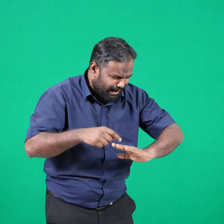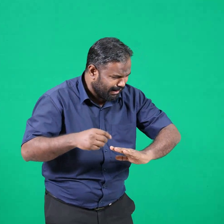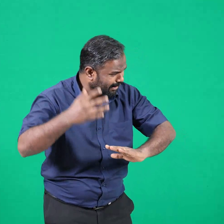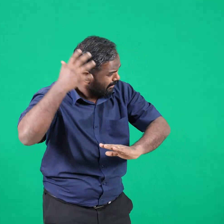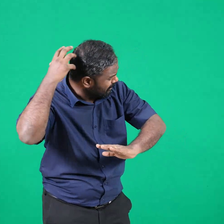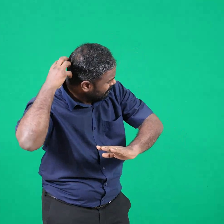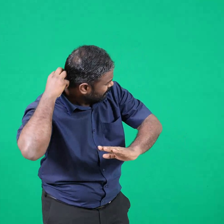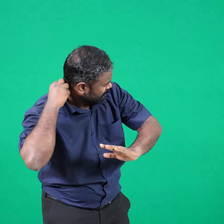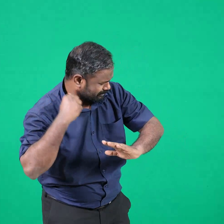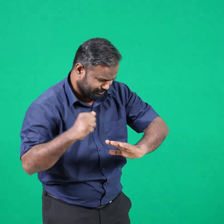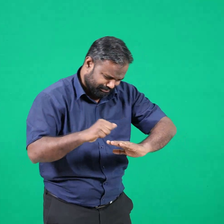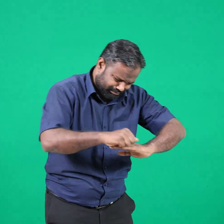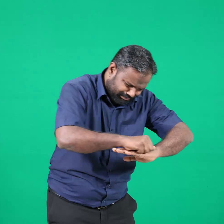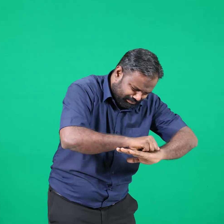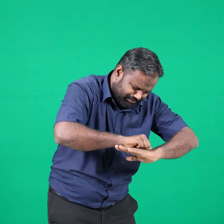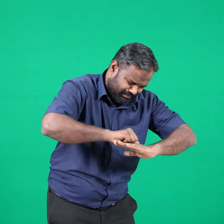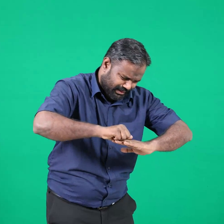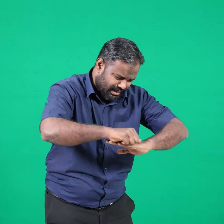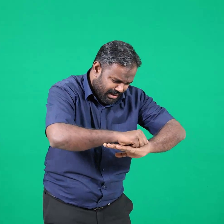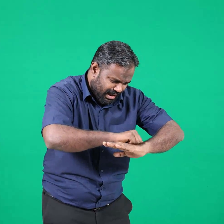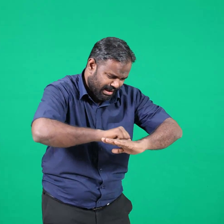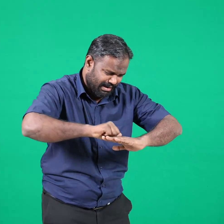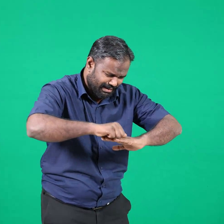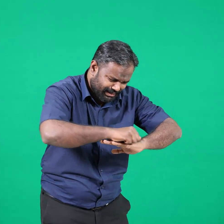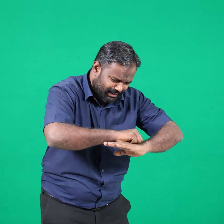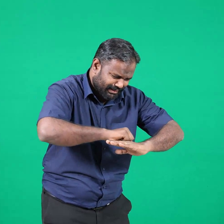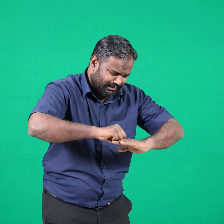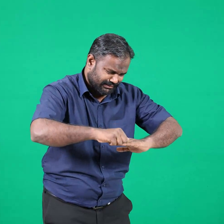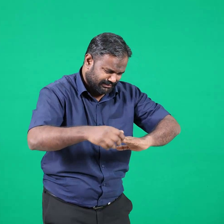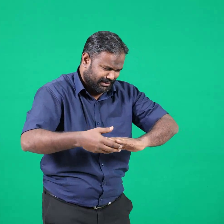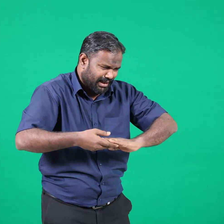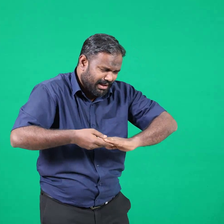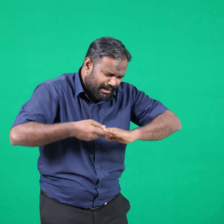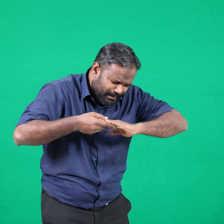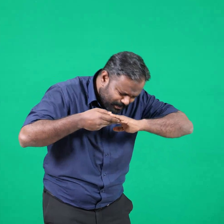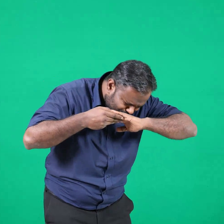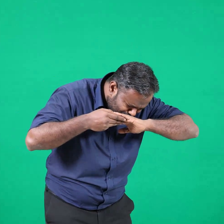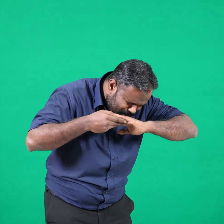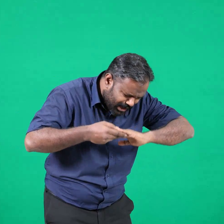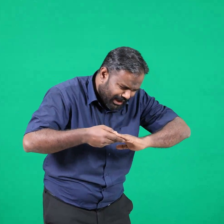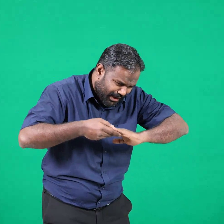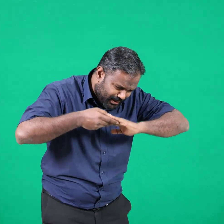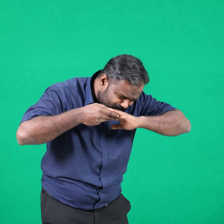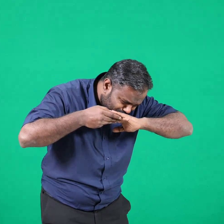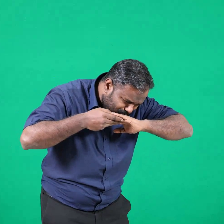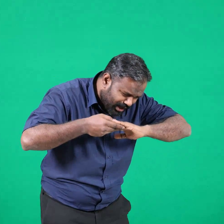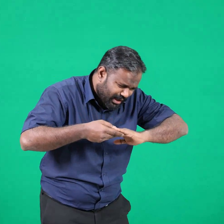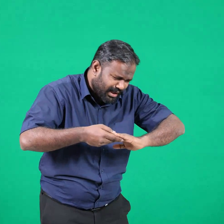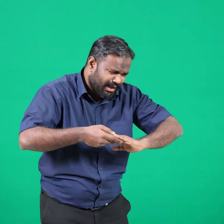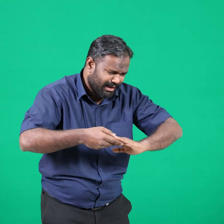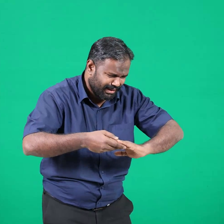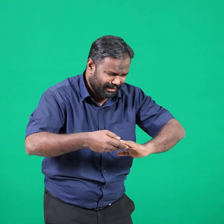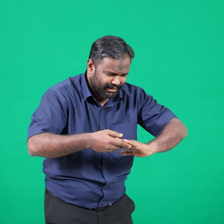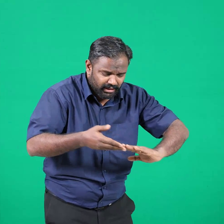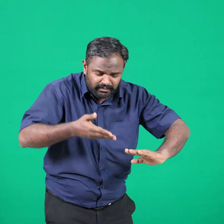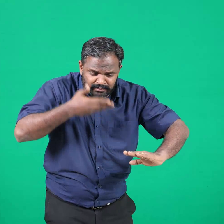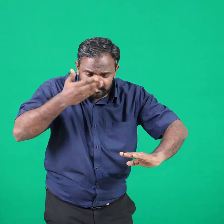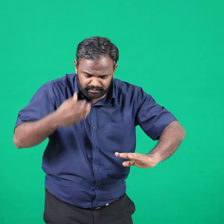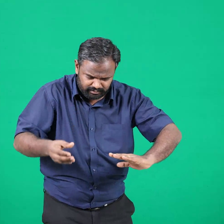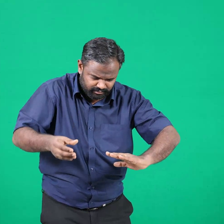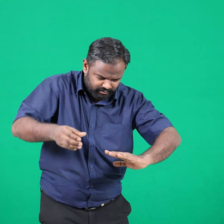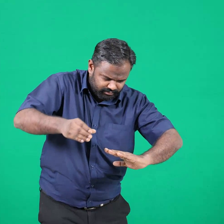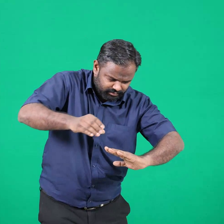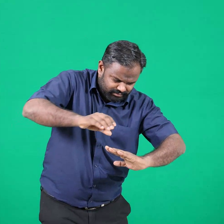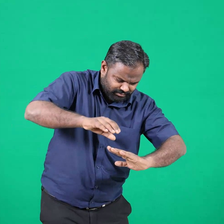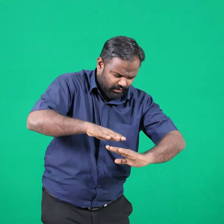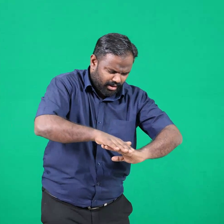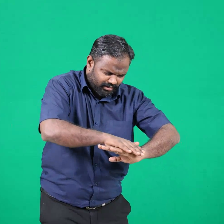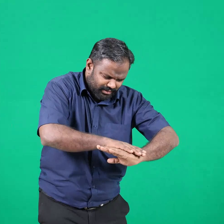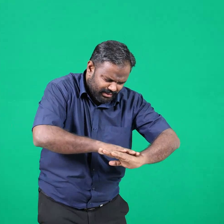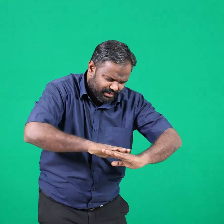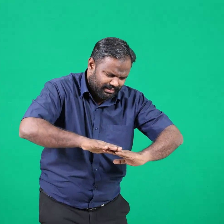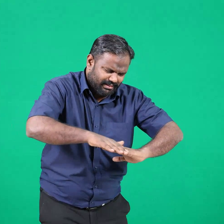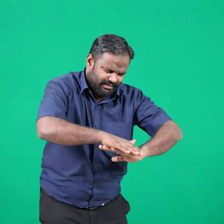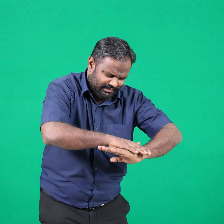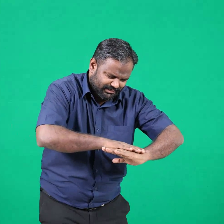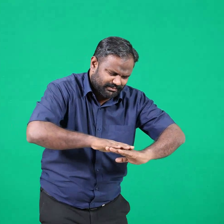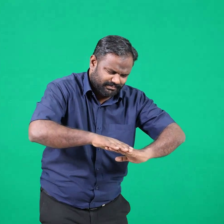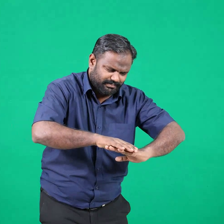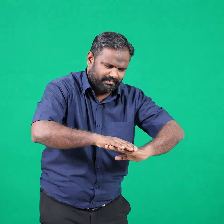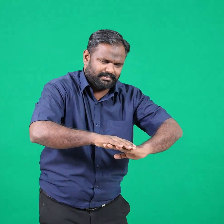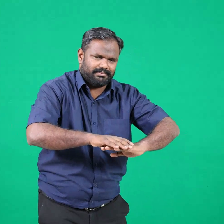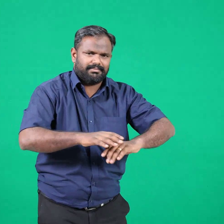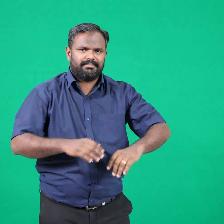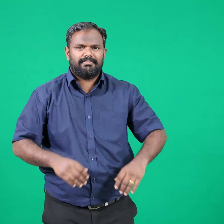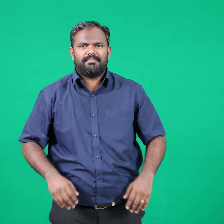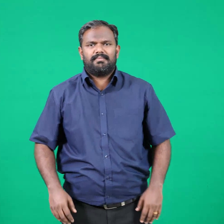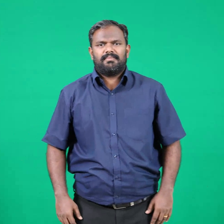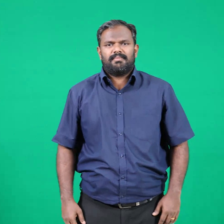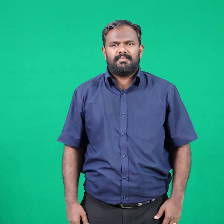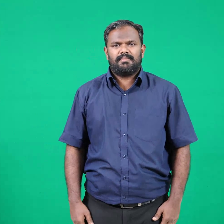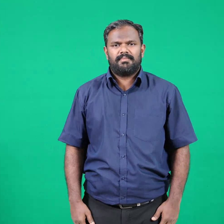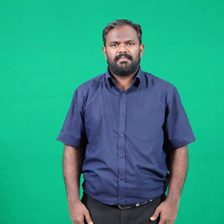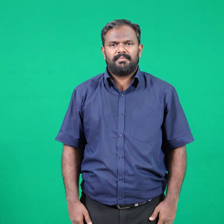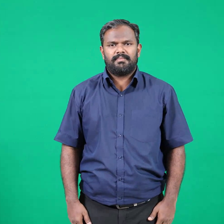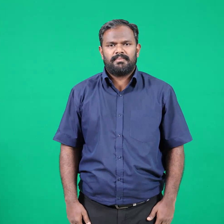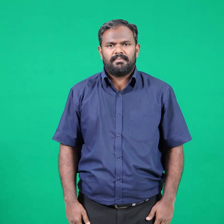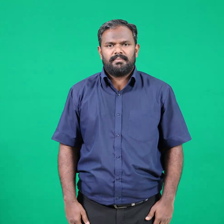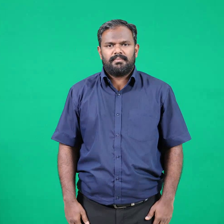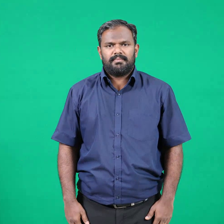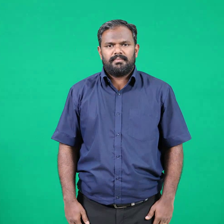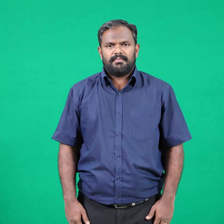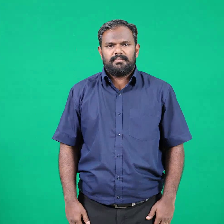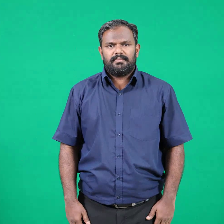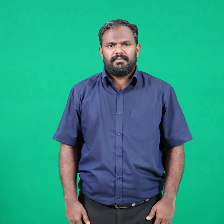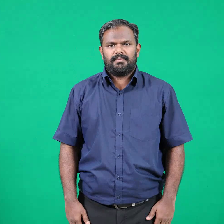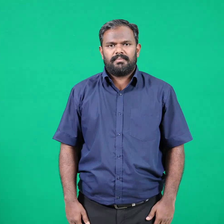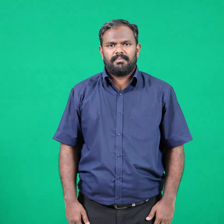Then she kissed His feet and anointed them with the perfume.